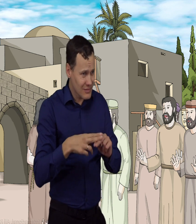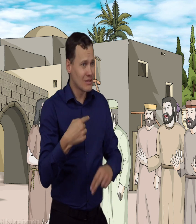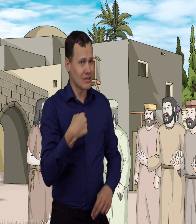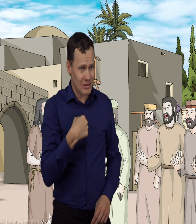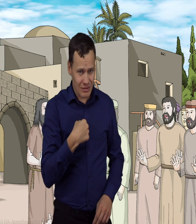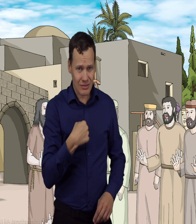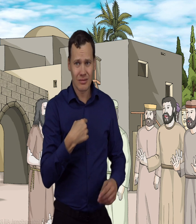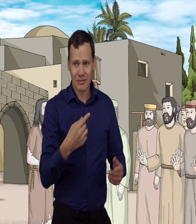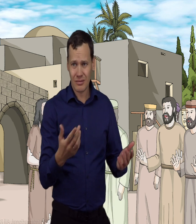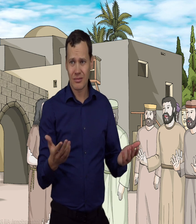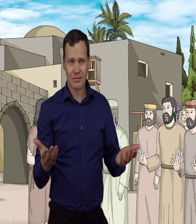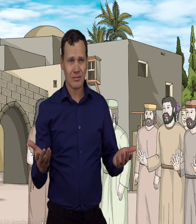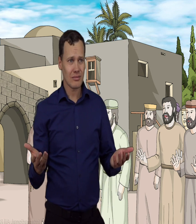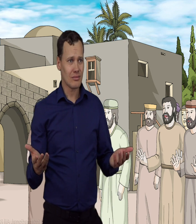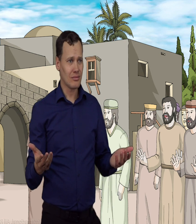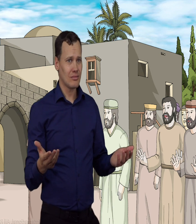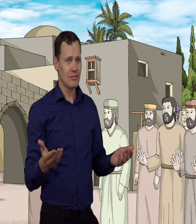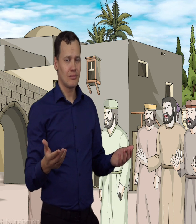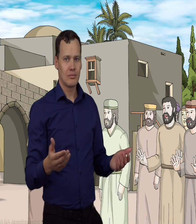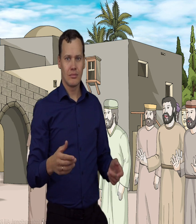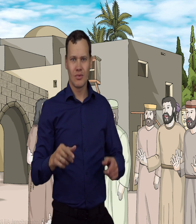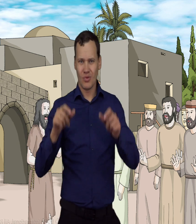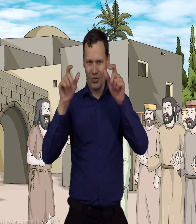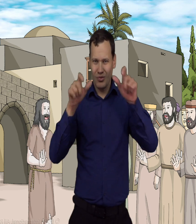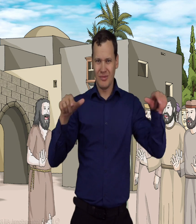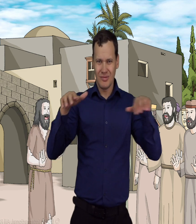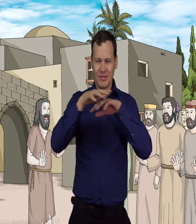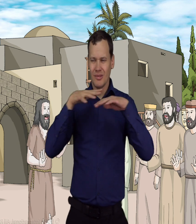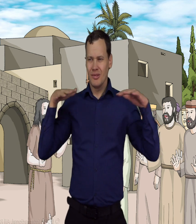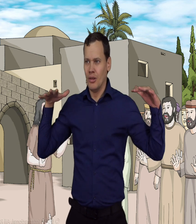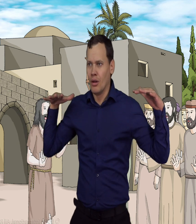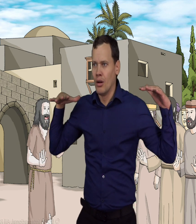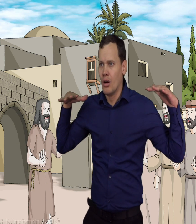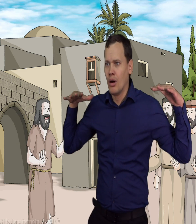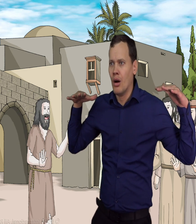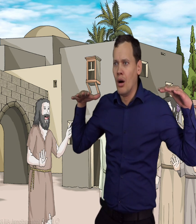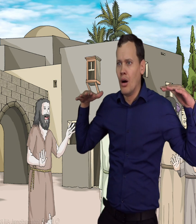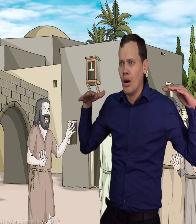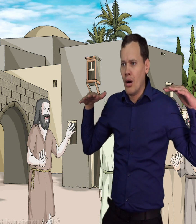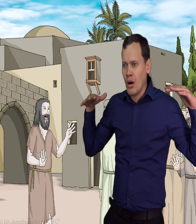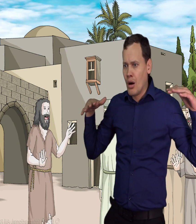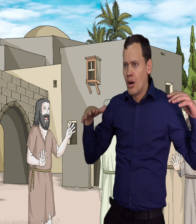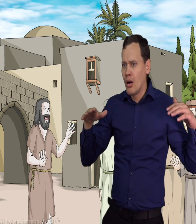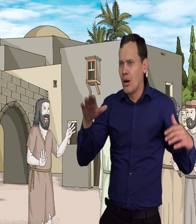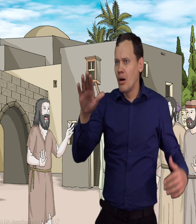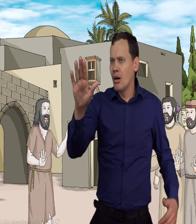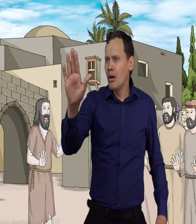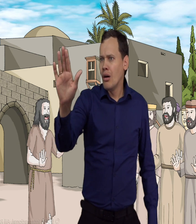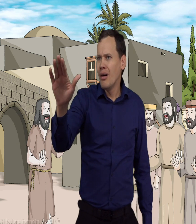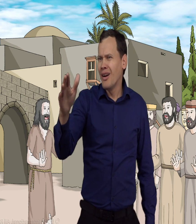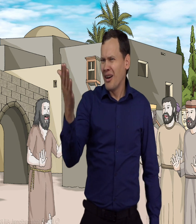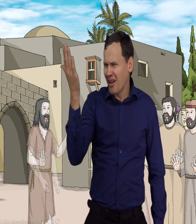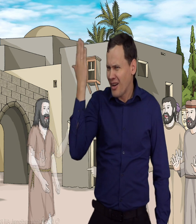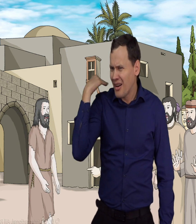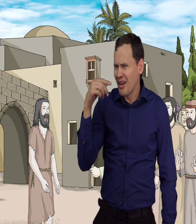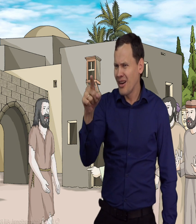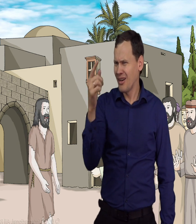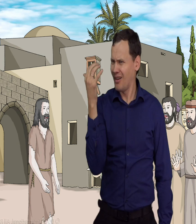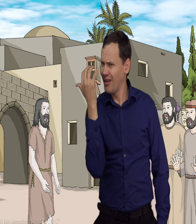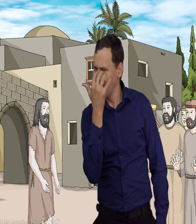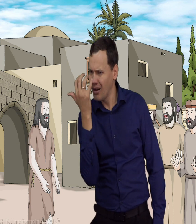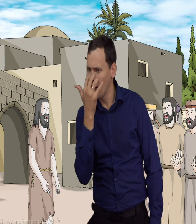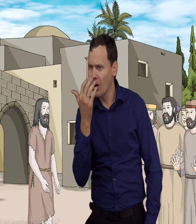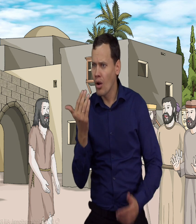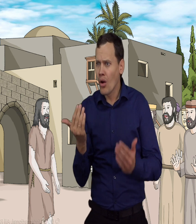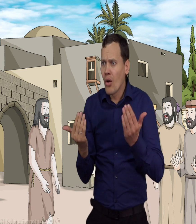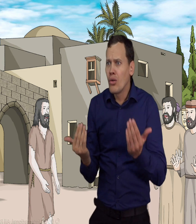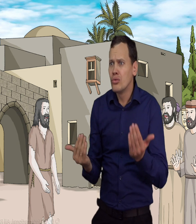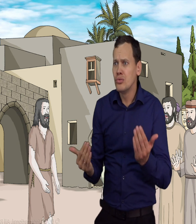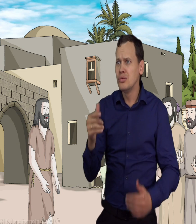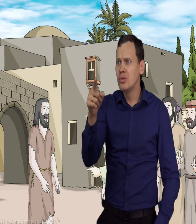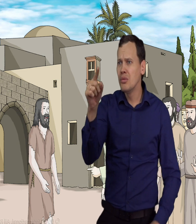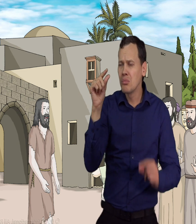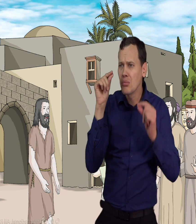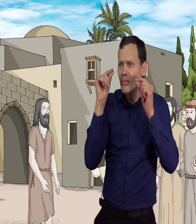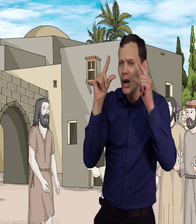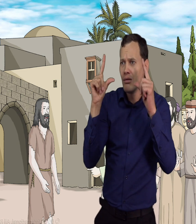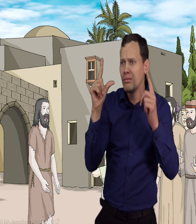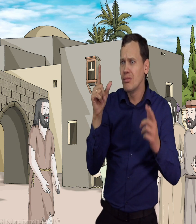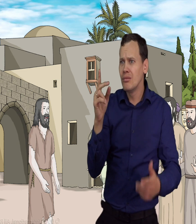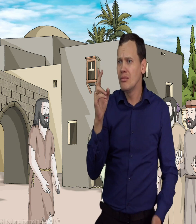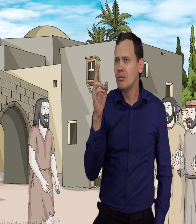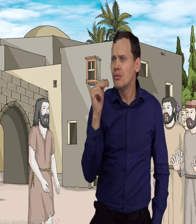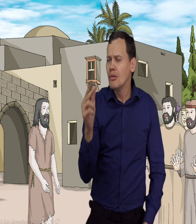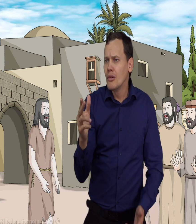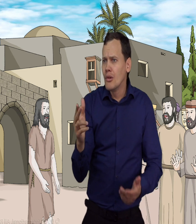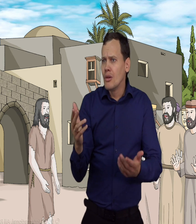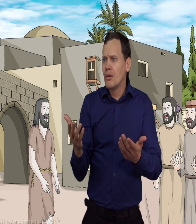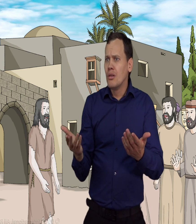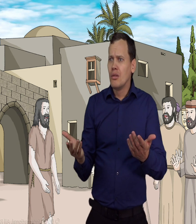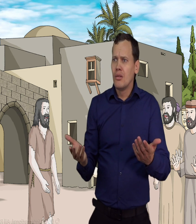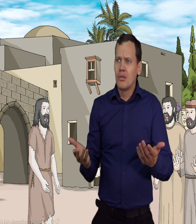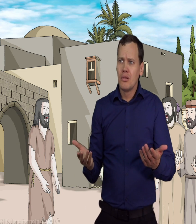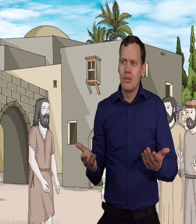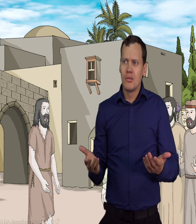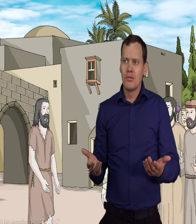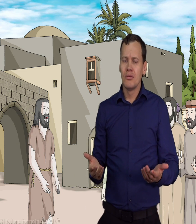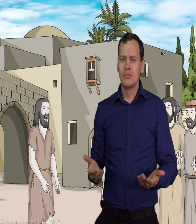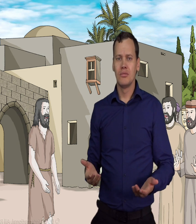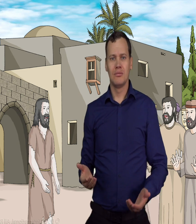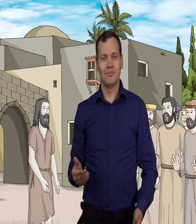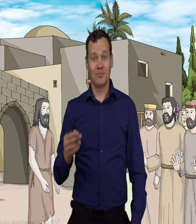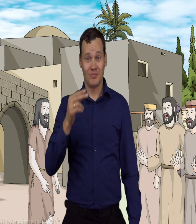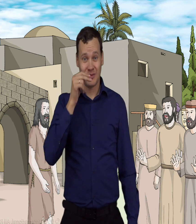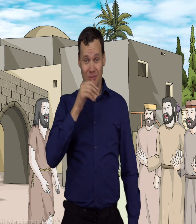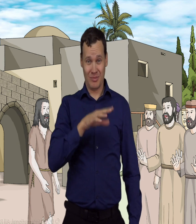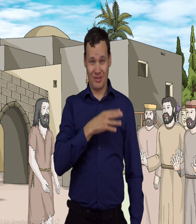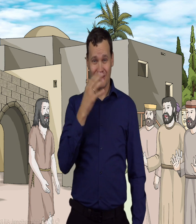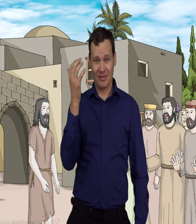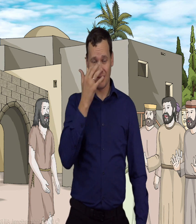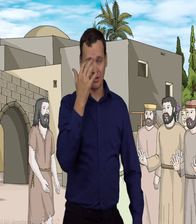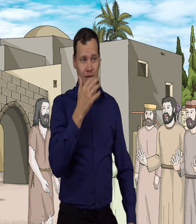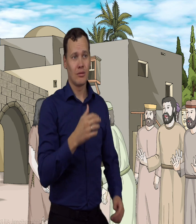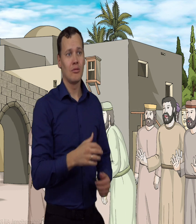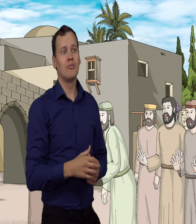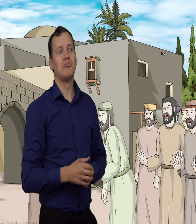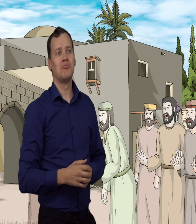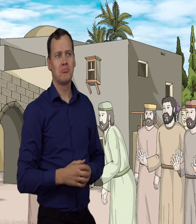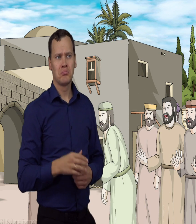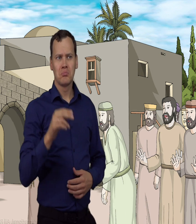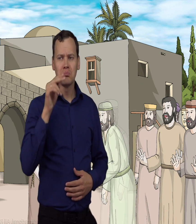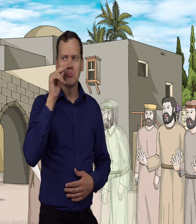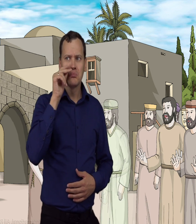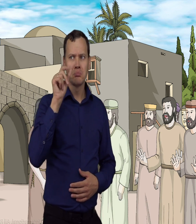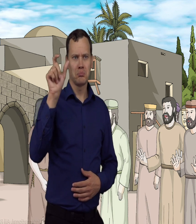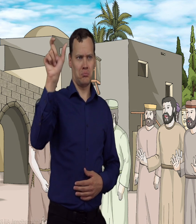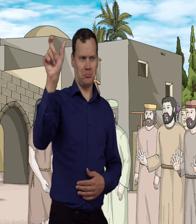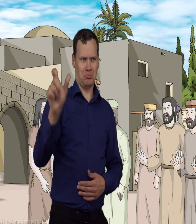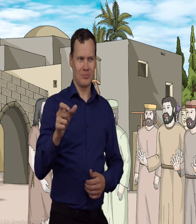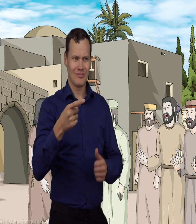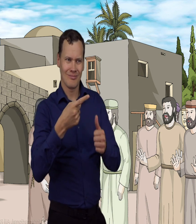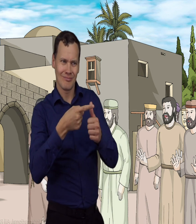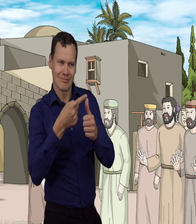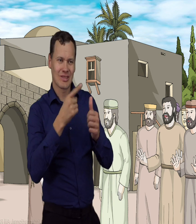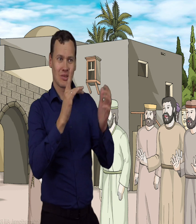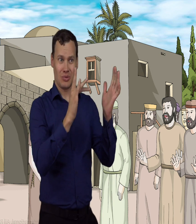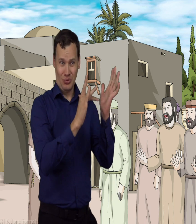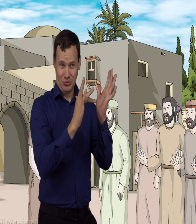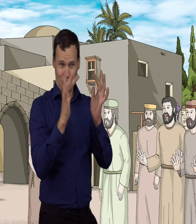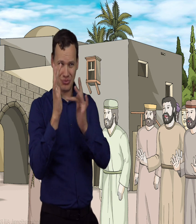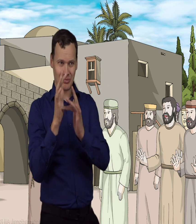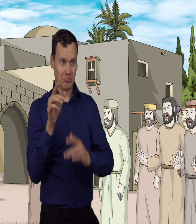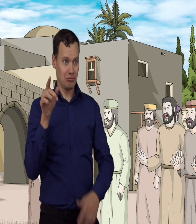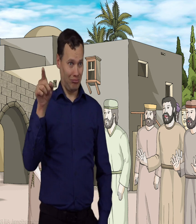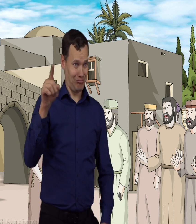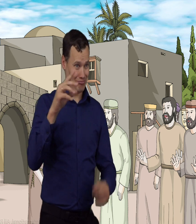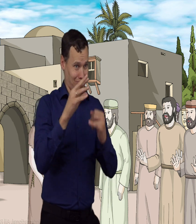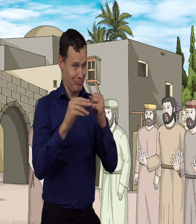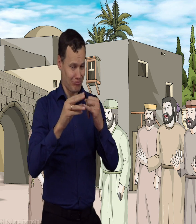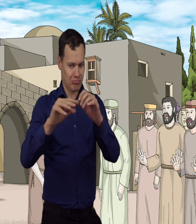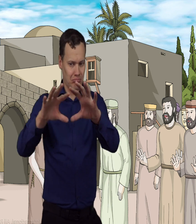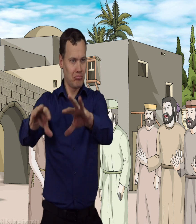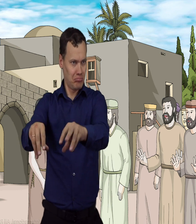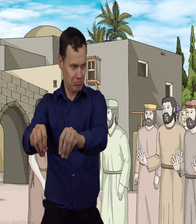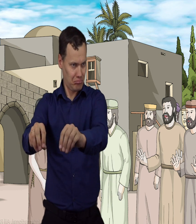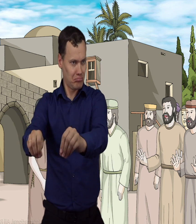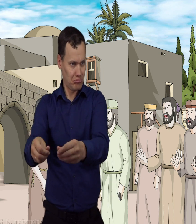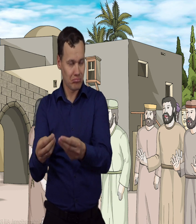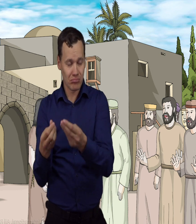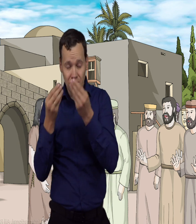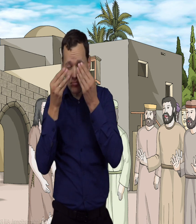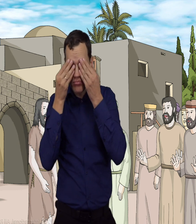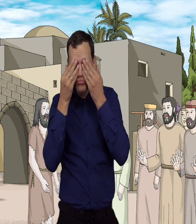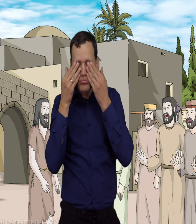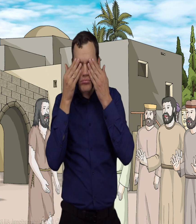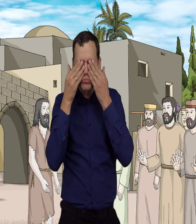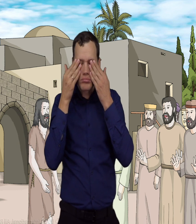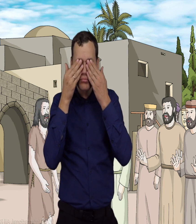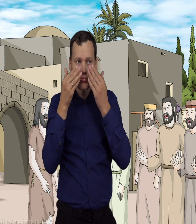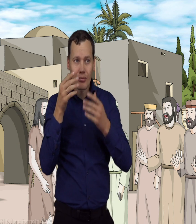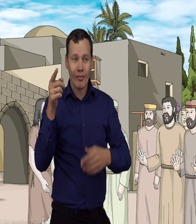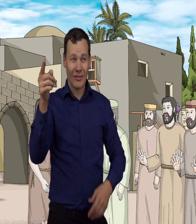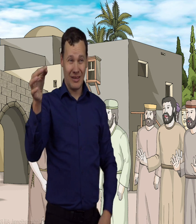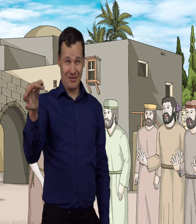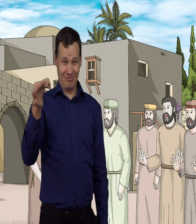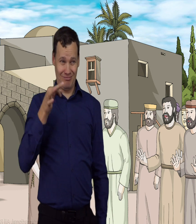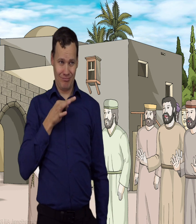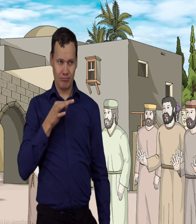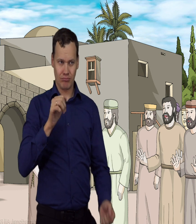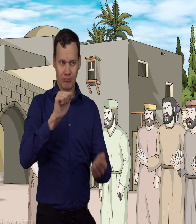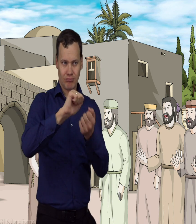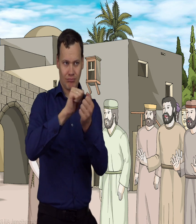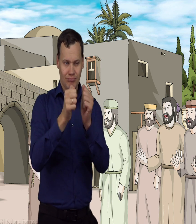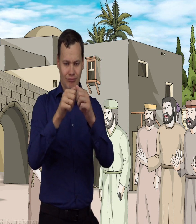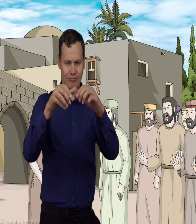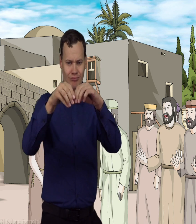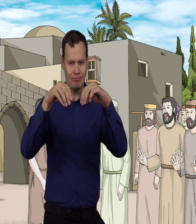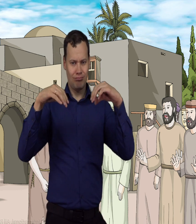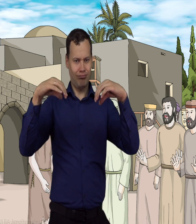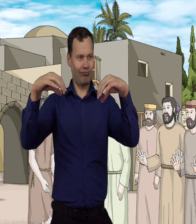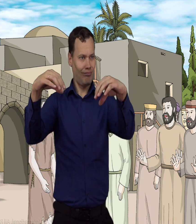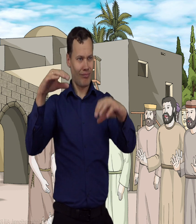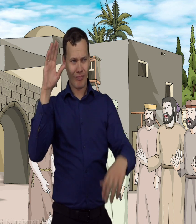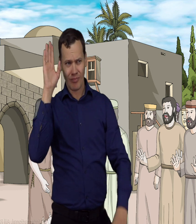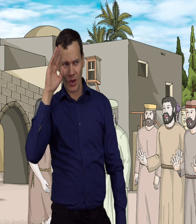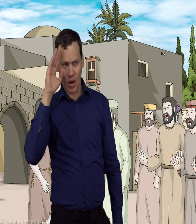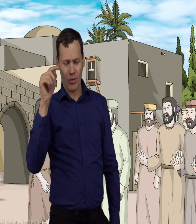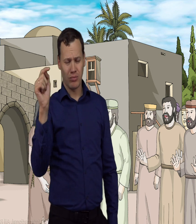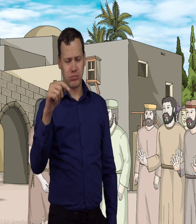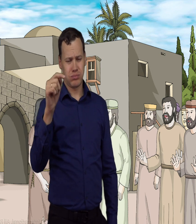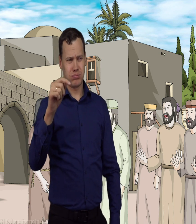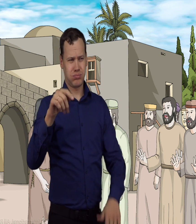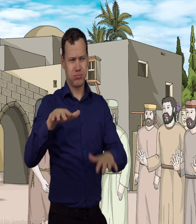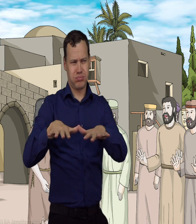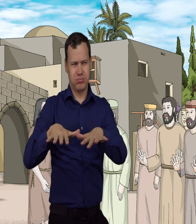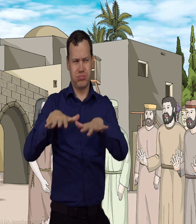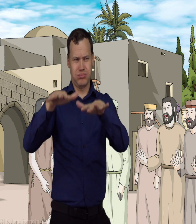But the man kept saying, “I am the one.” “How then were your eyes opened?” they asked.